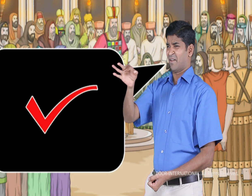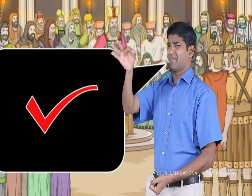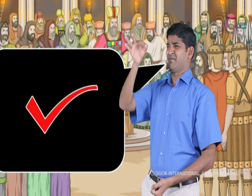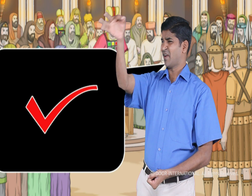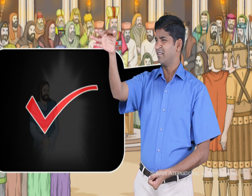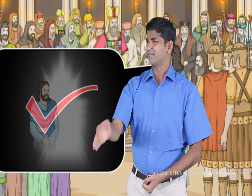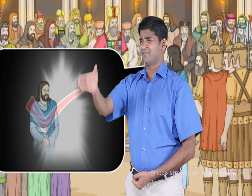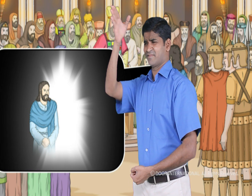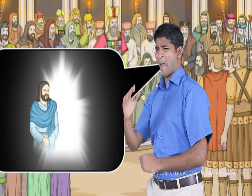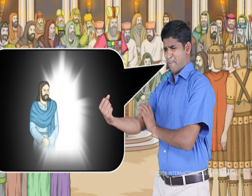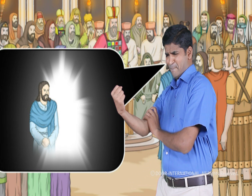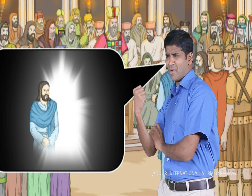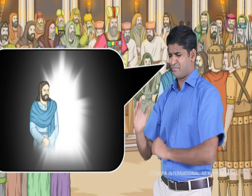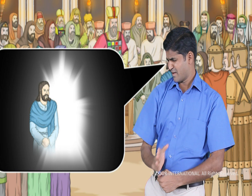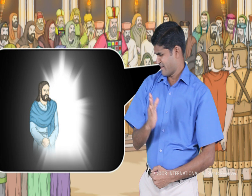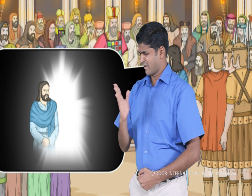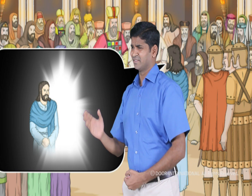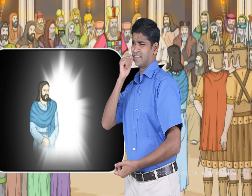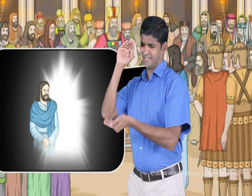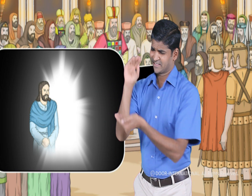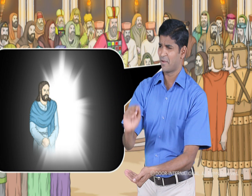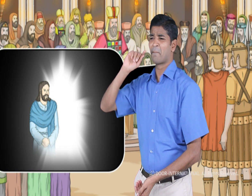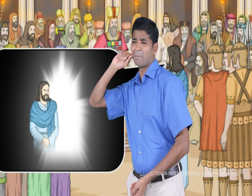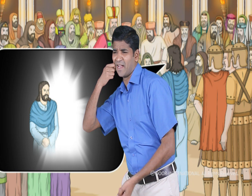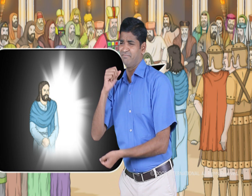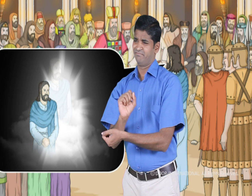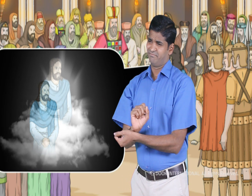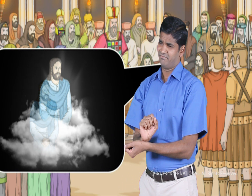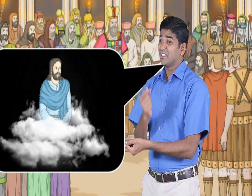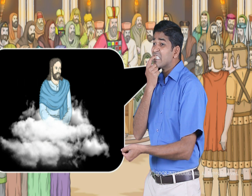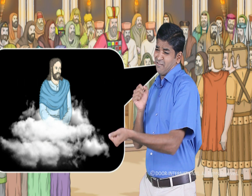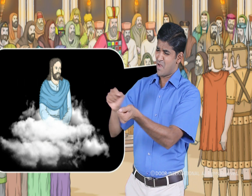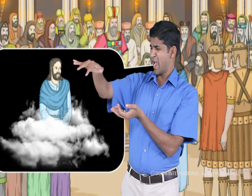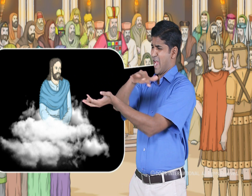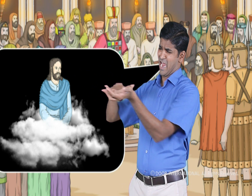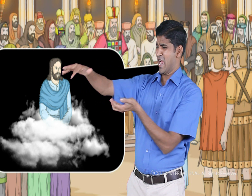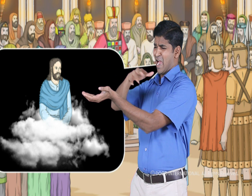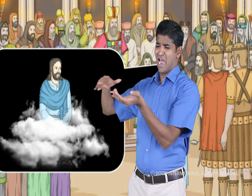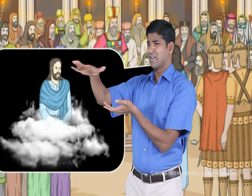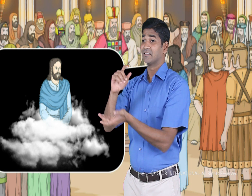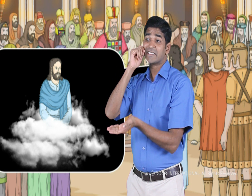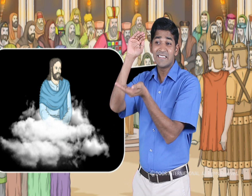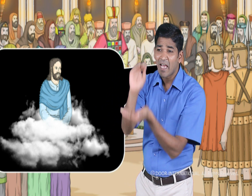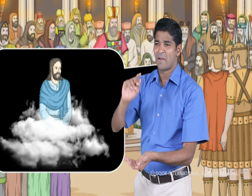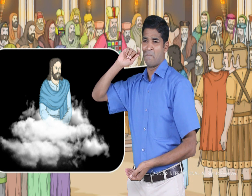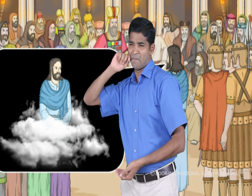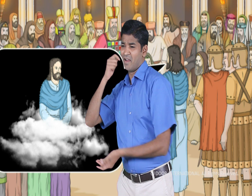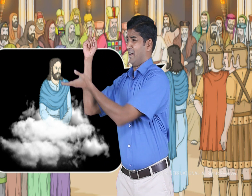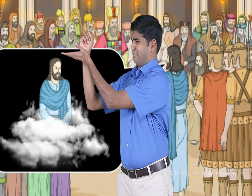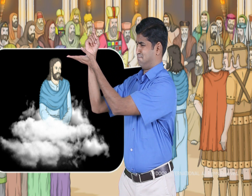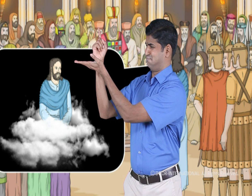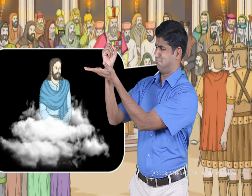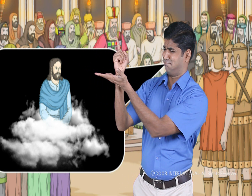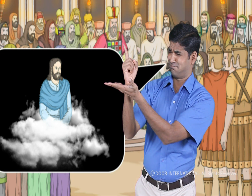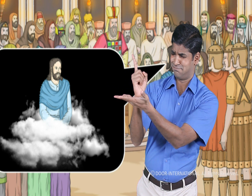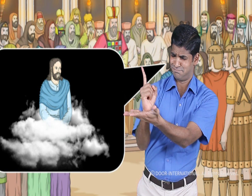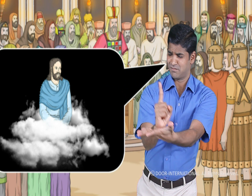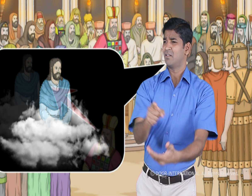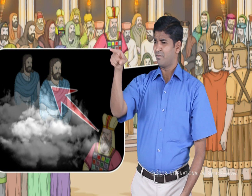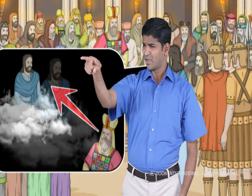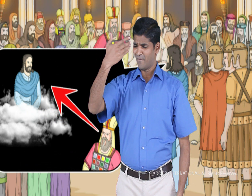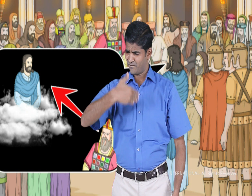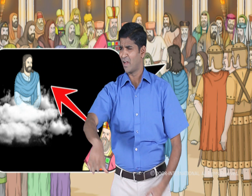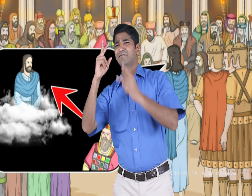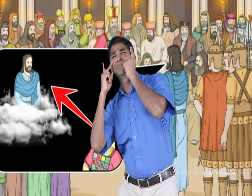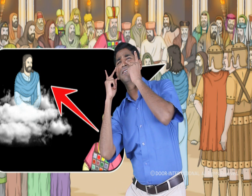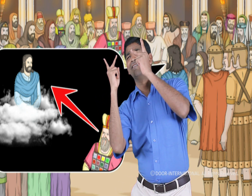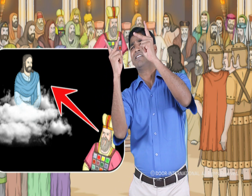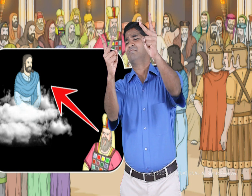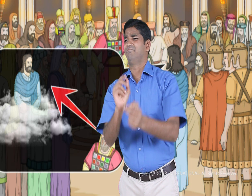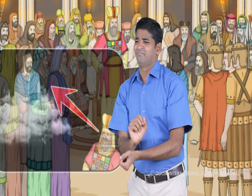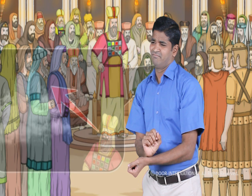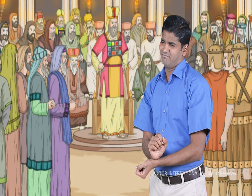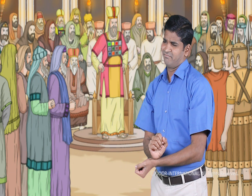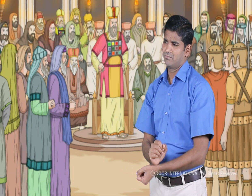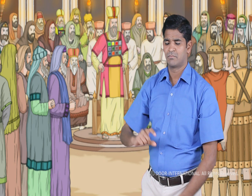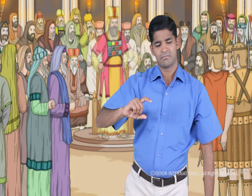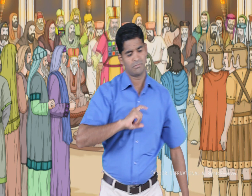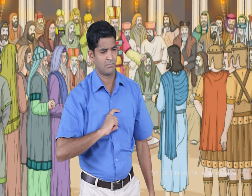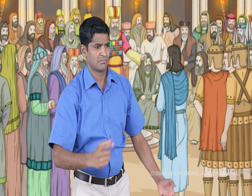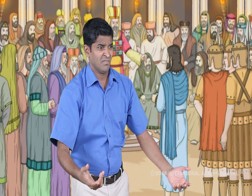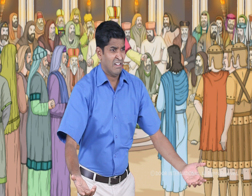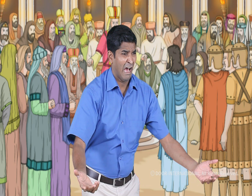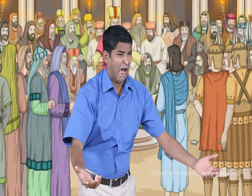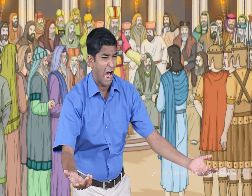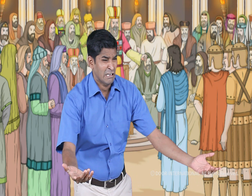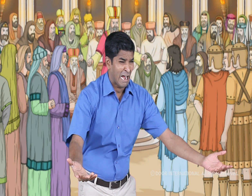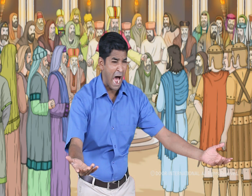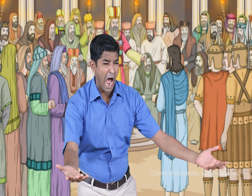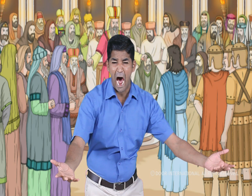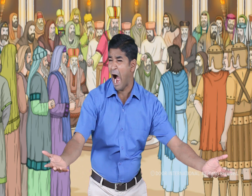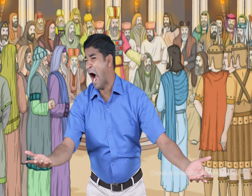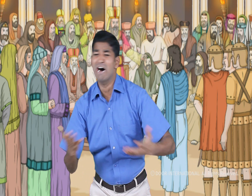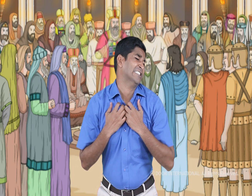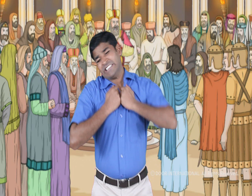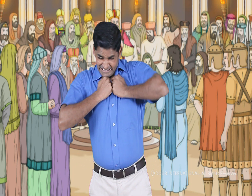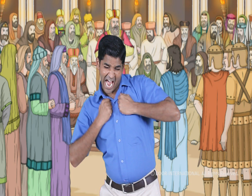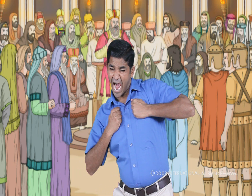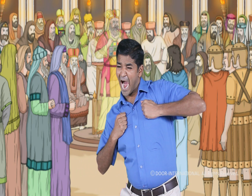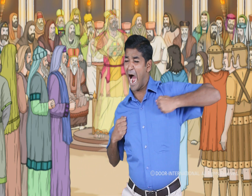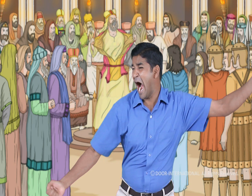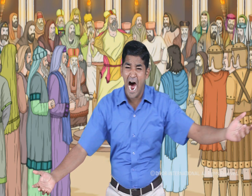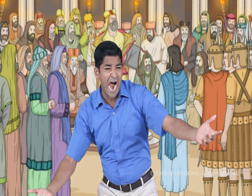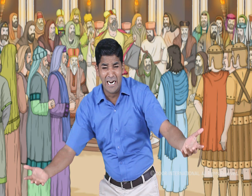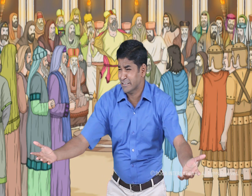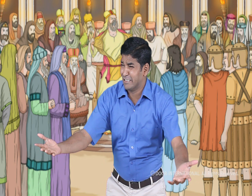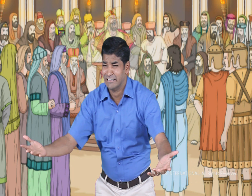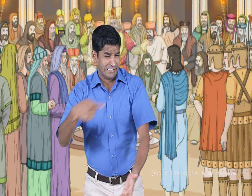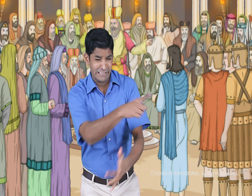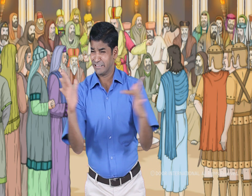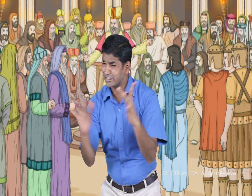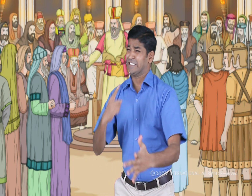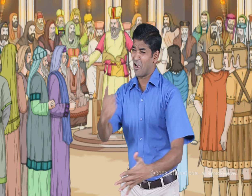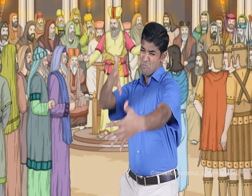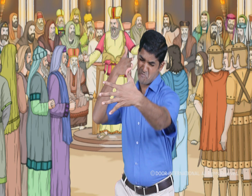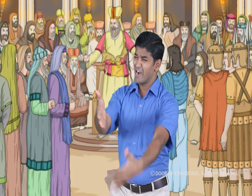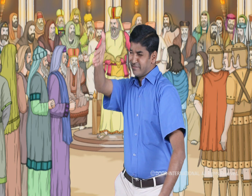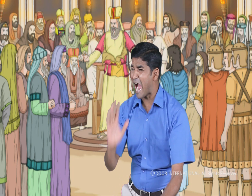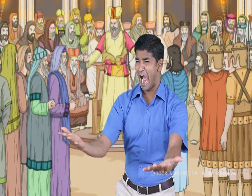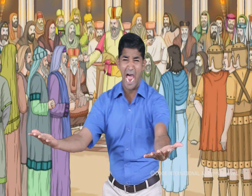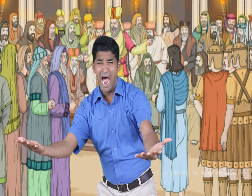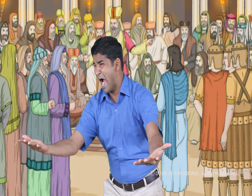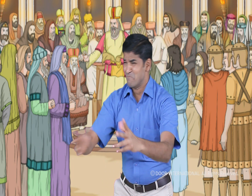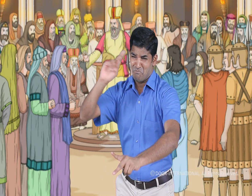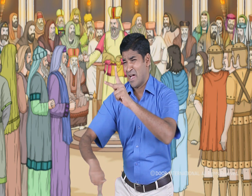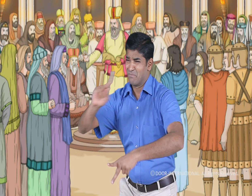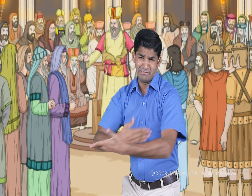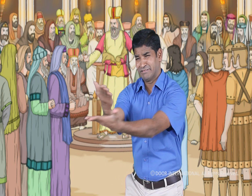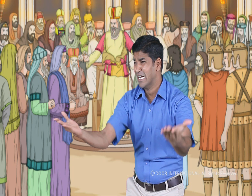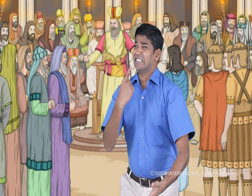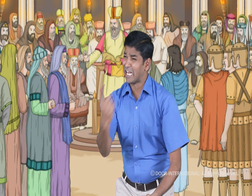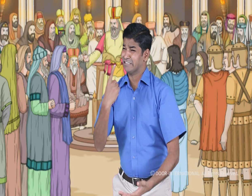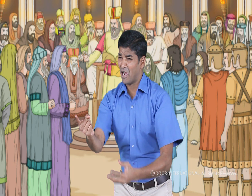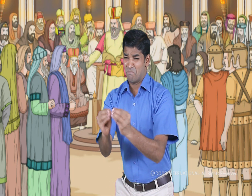“But I say to all of you, from now on you will see the Son of Man sitting at the right hand of Power and coming on the clouds of heaven.”